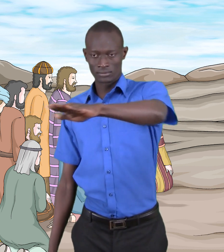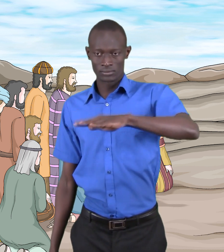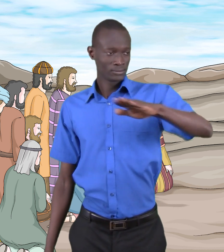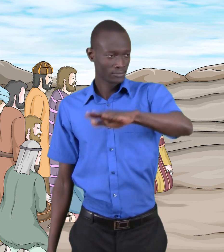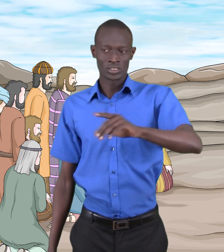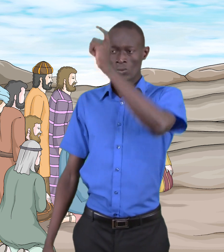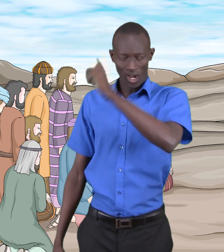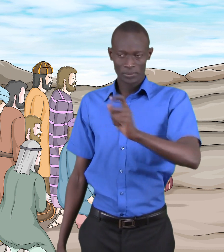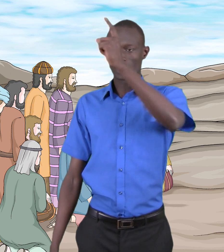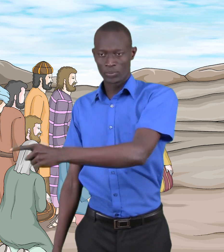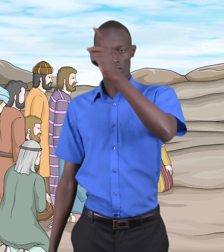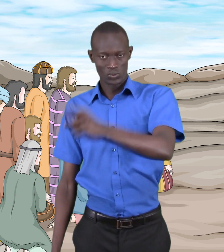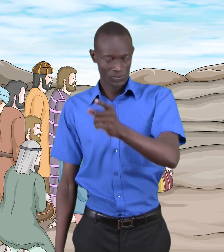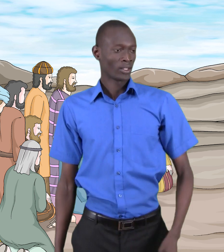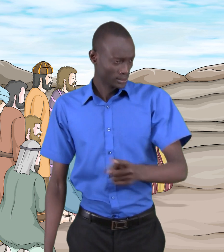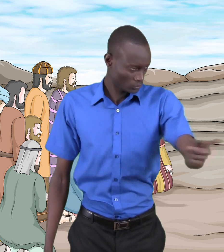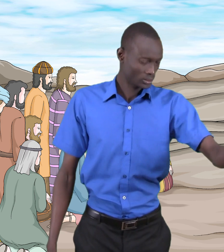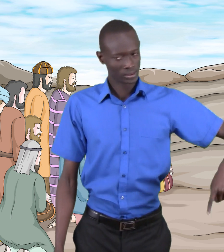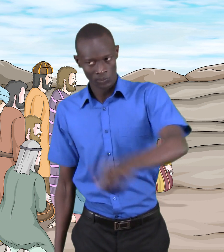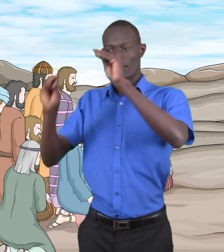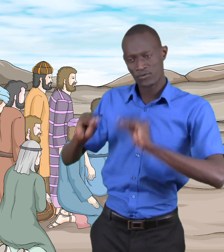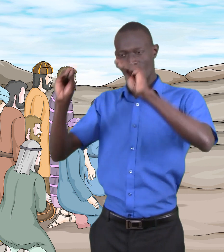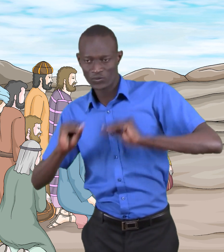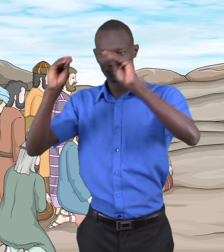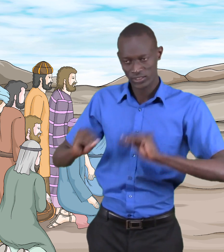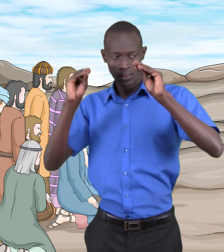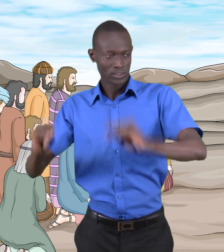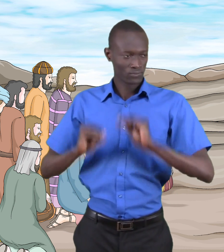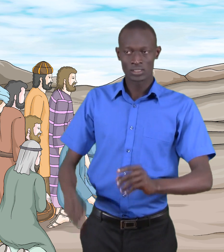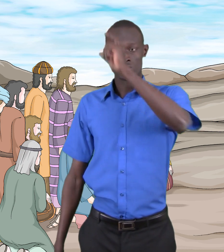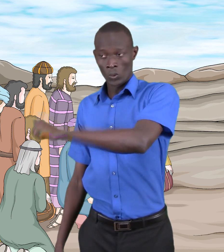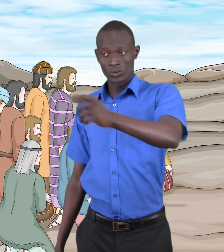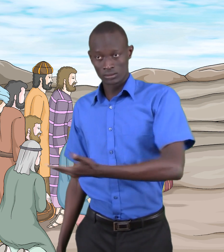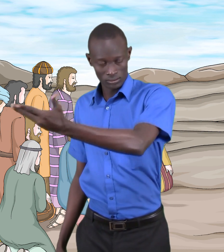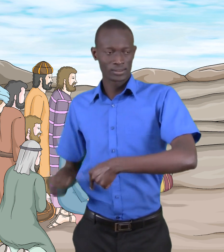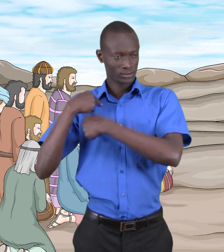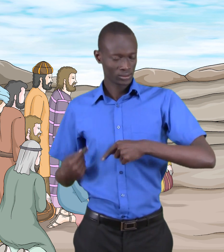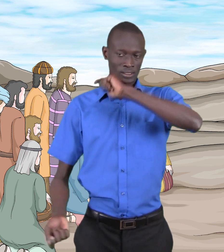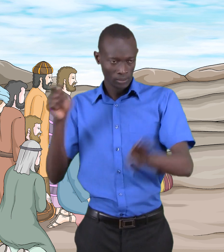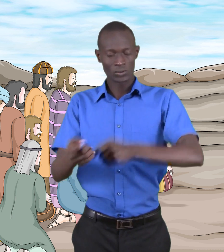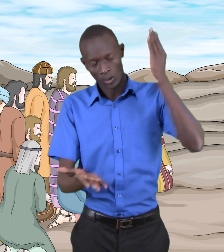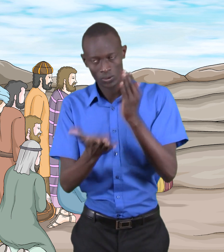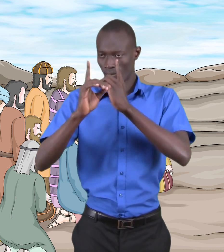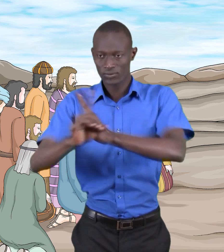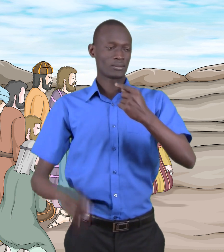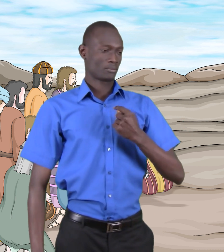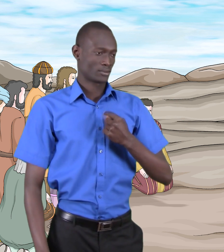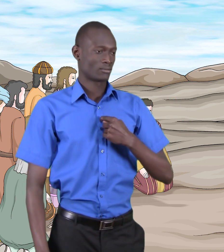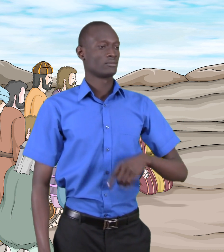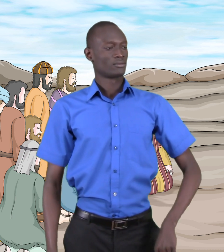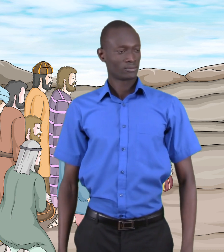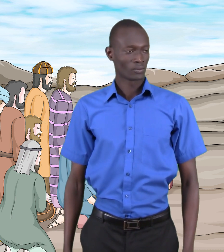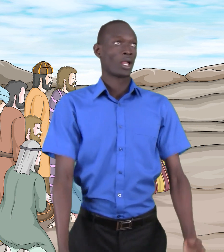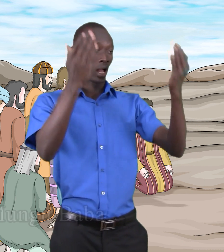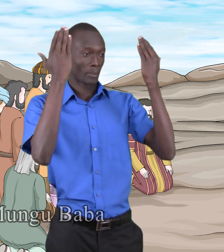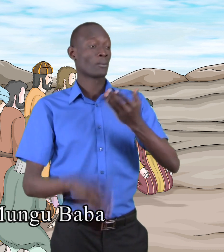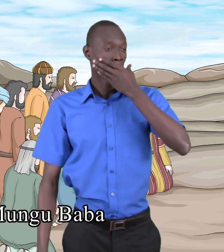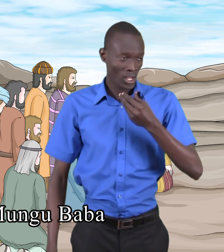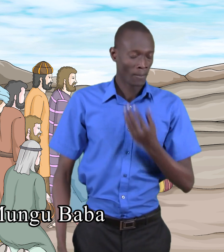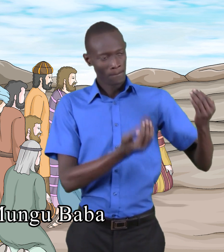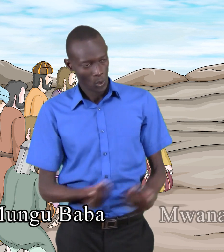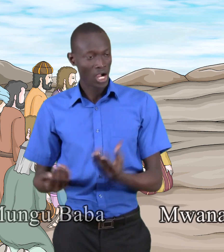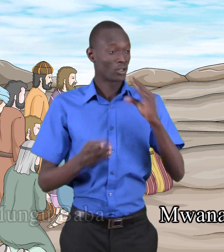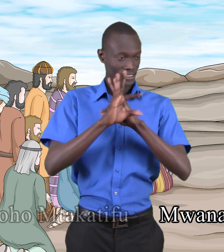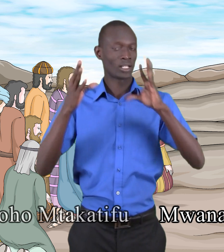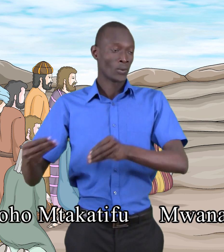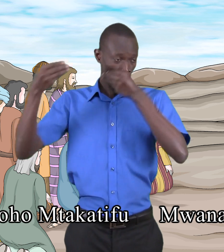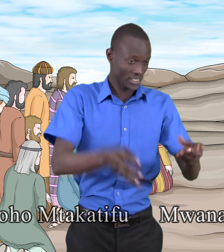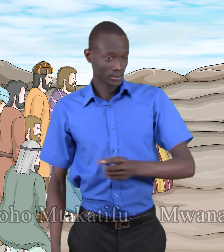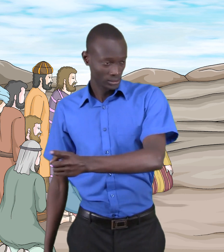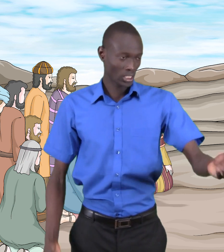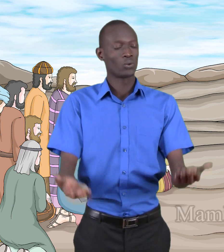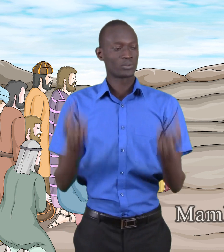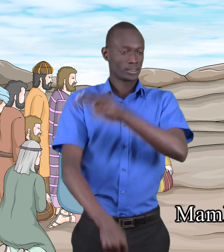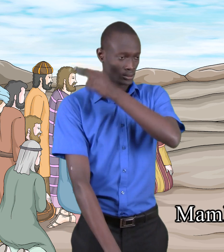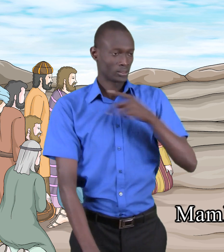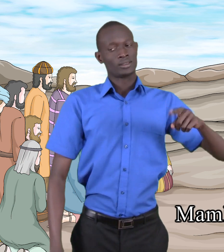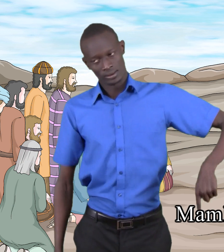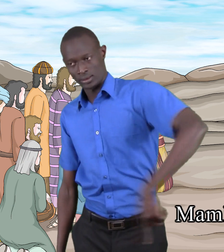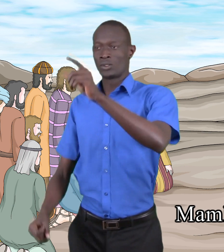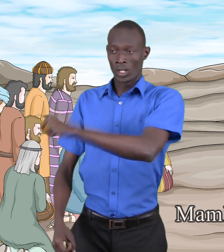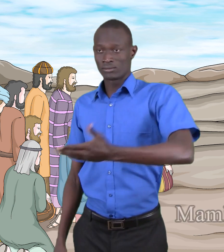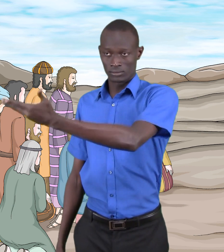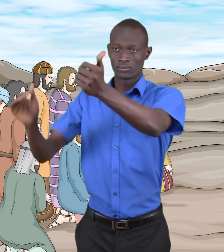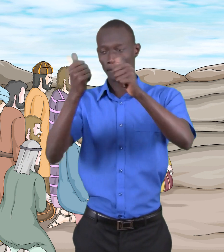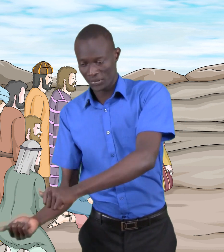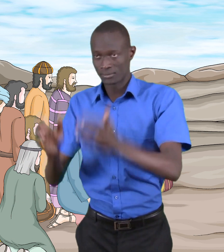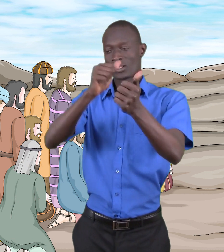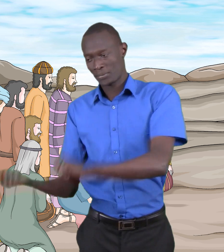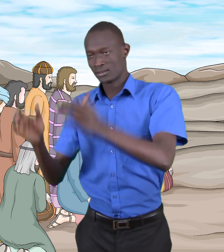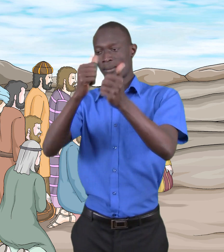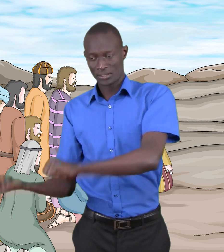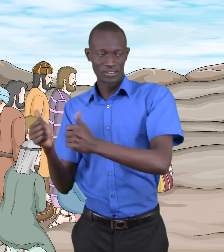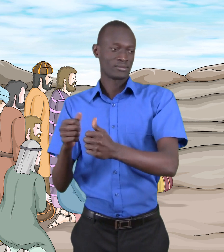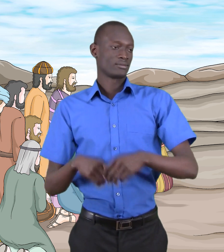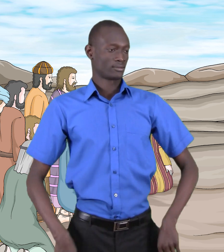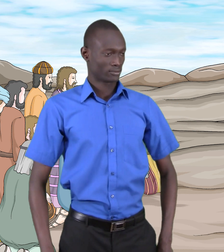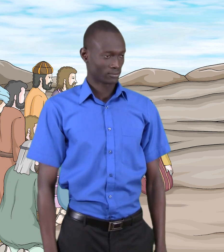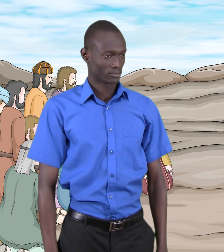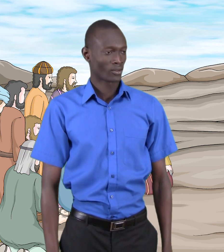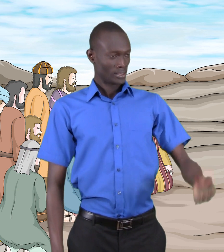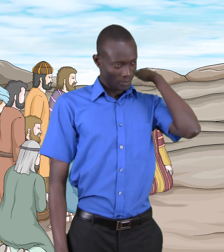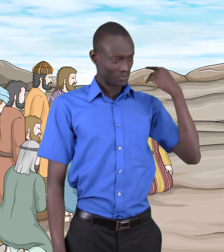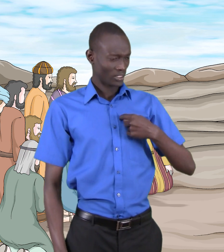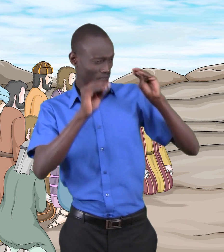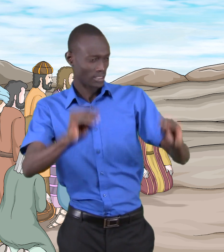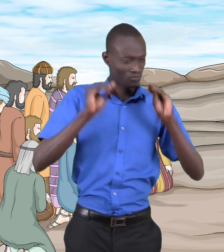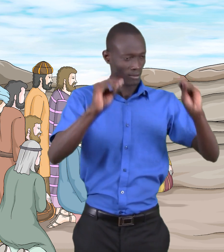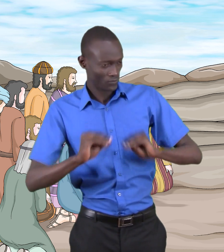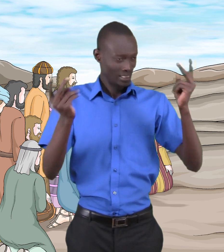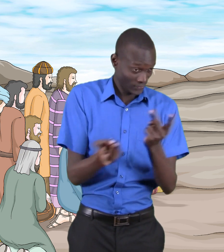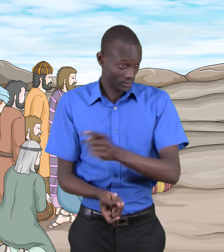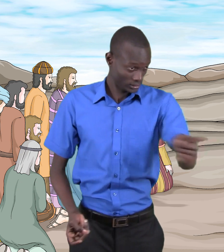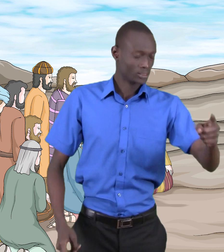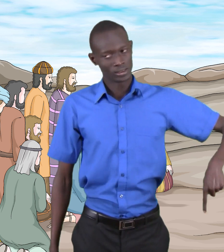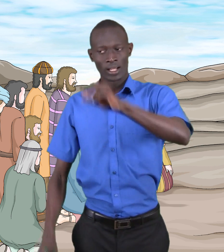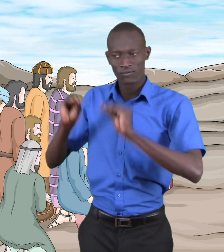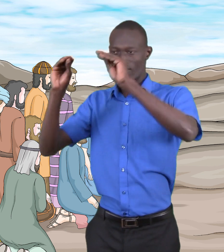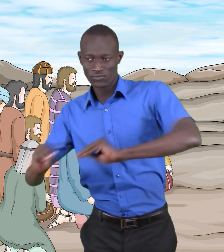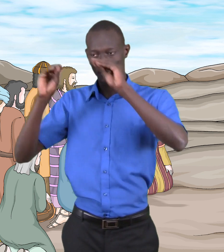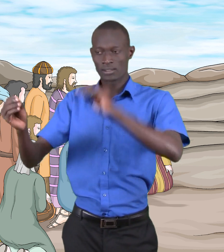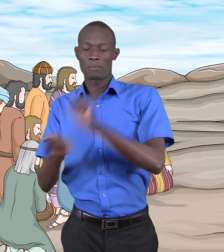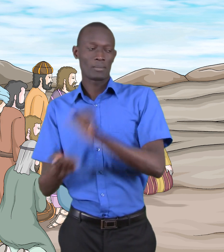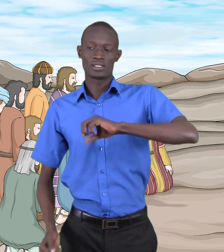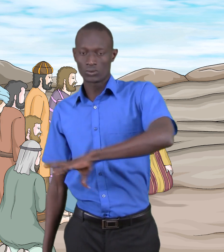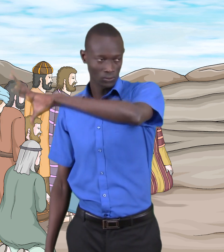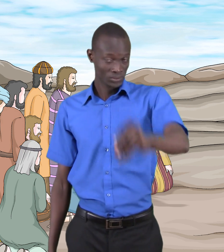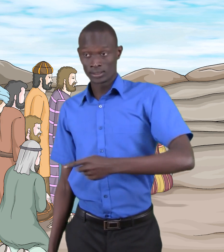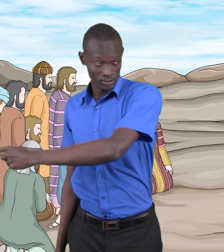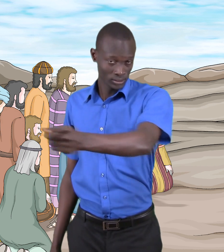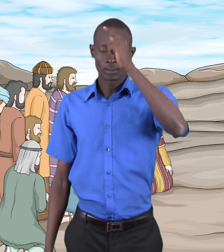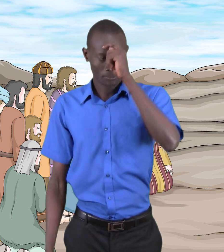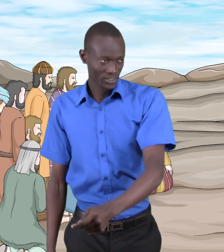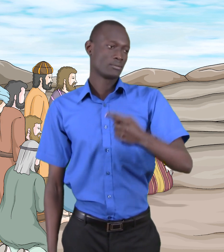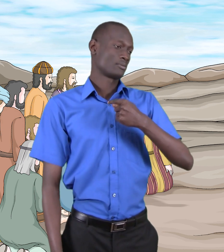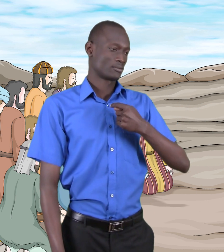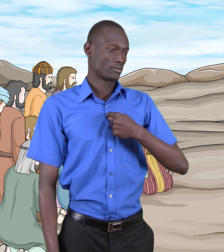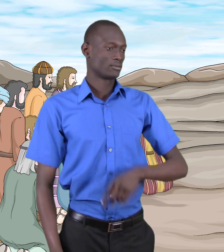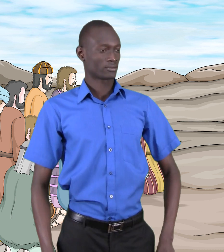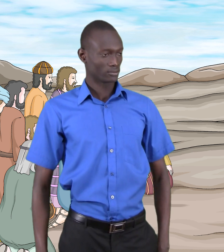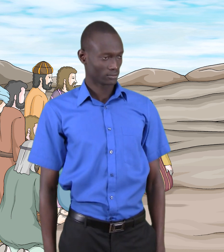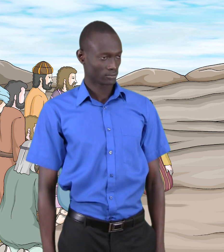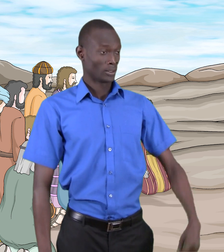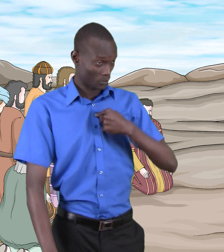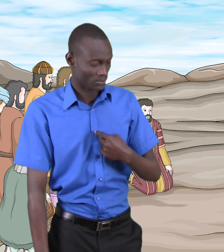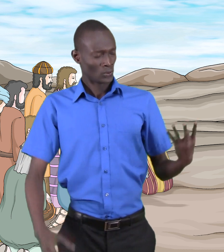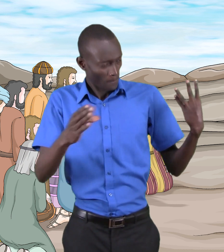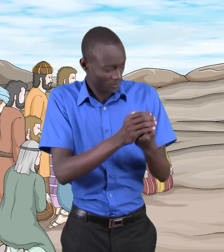Therefore go and make disciples of all nations, baptizing them in the name of the Father, and of the Son, and of the Holy Spirit, and teaching them to obey all that I have commanded you.